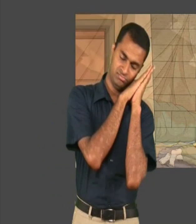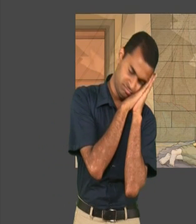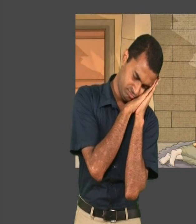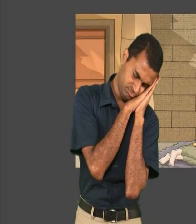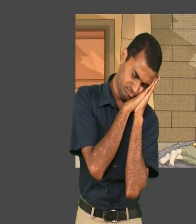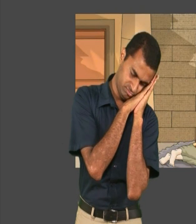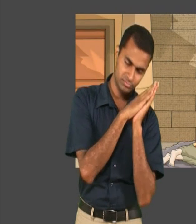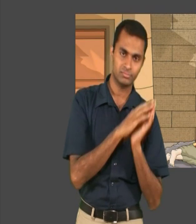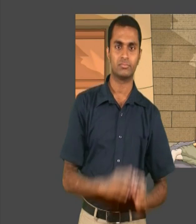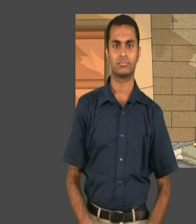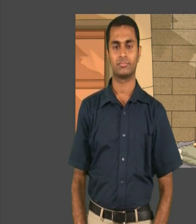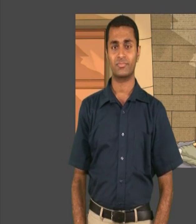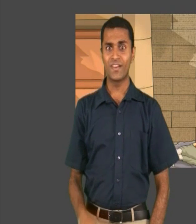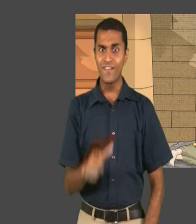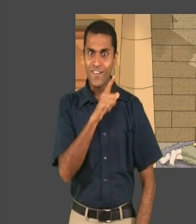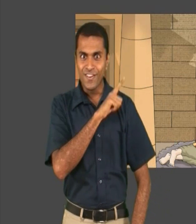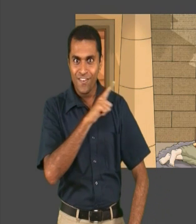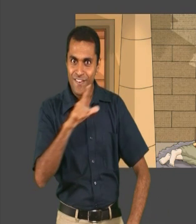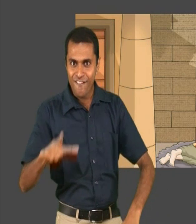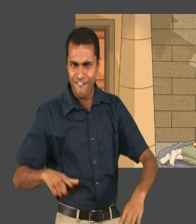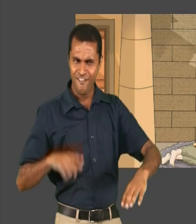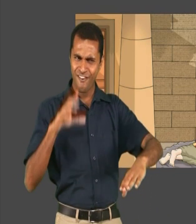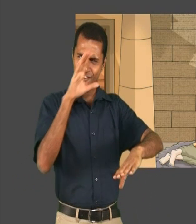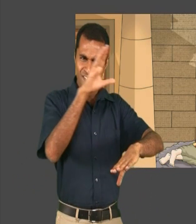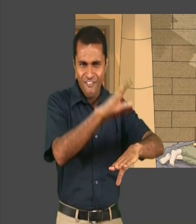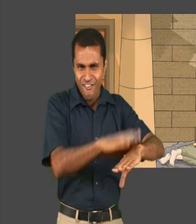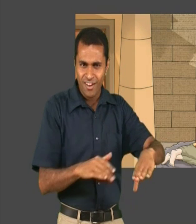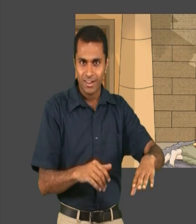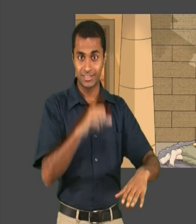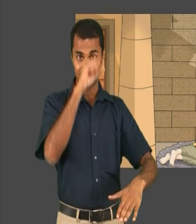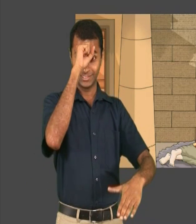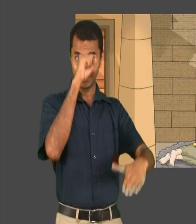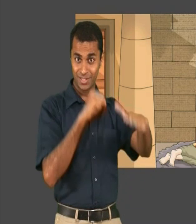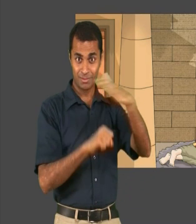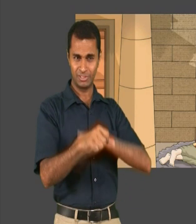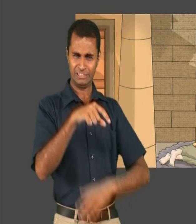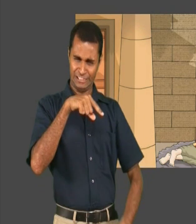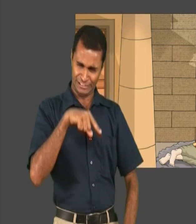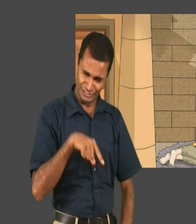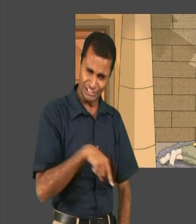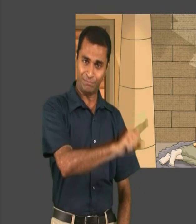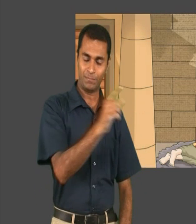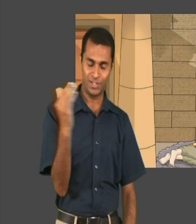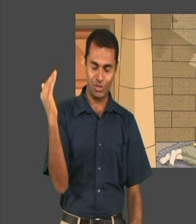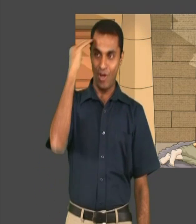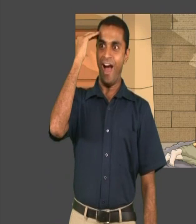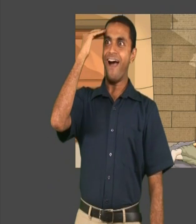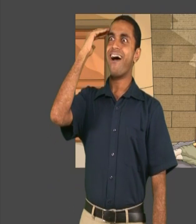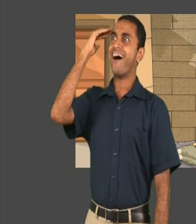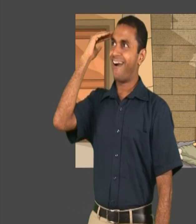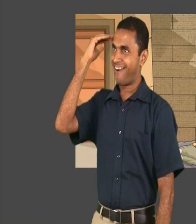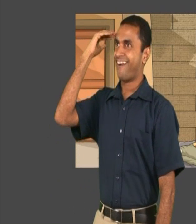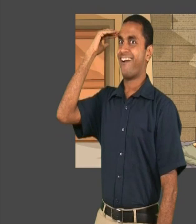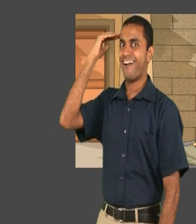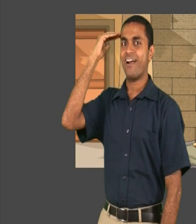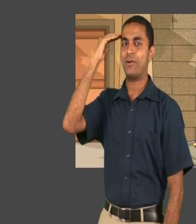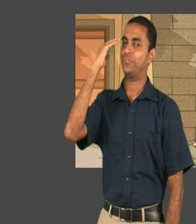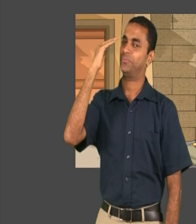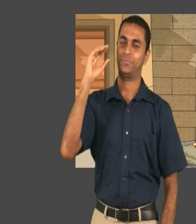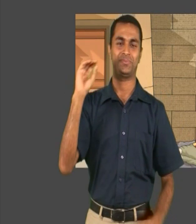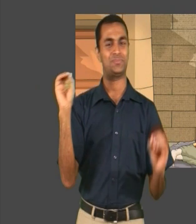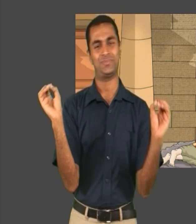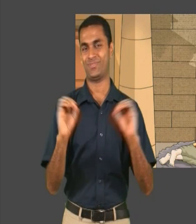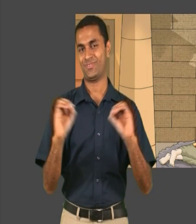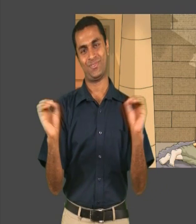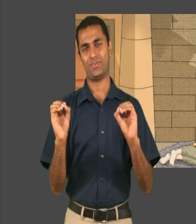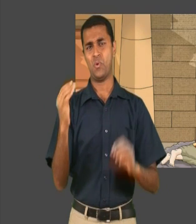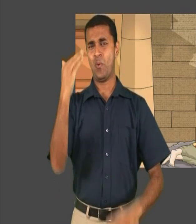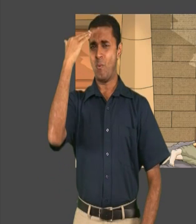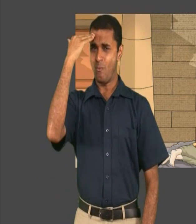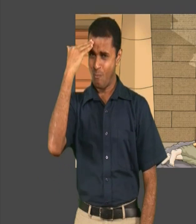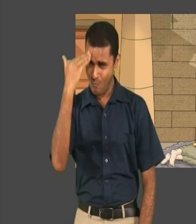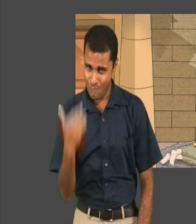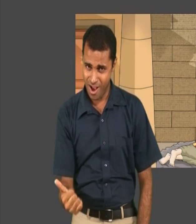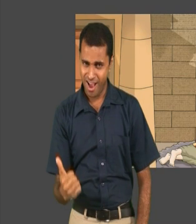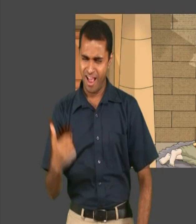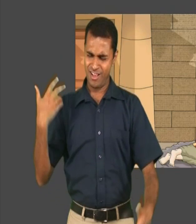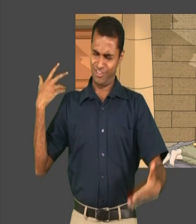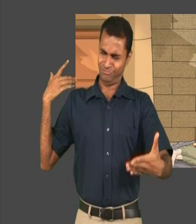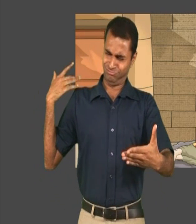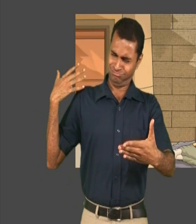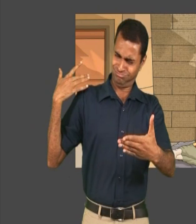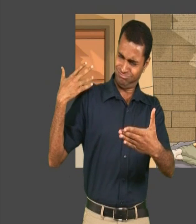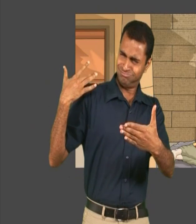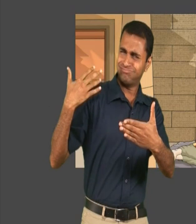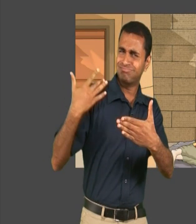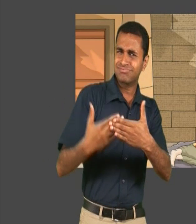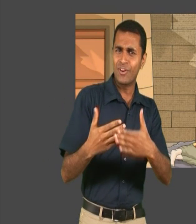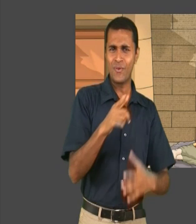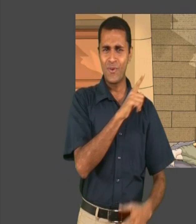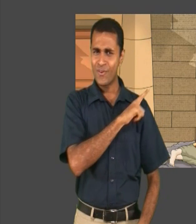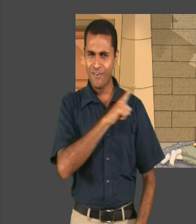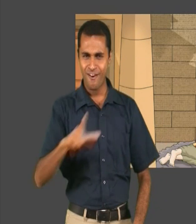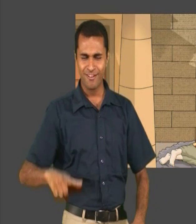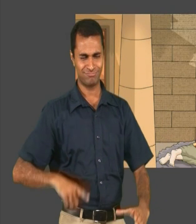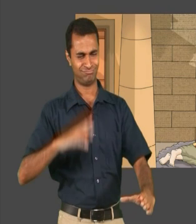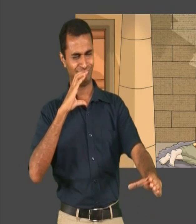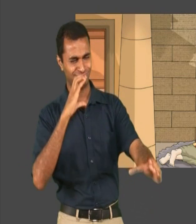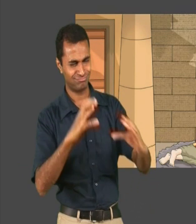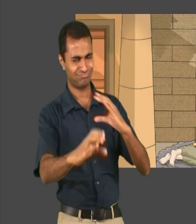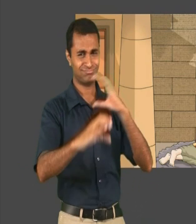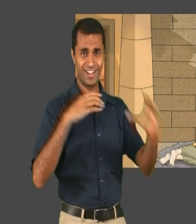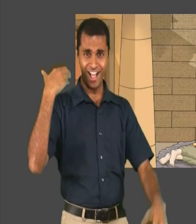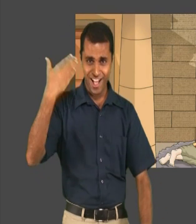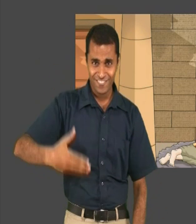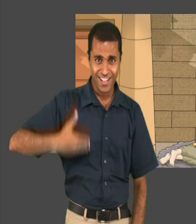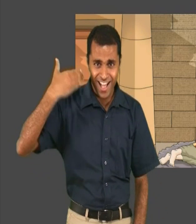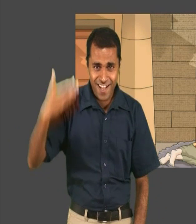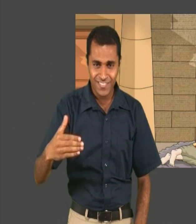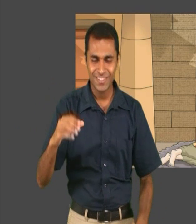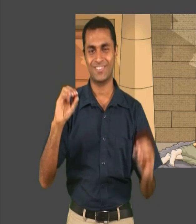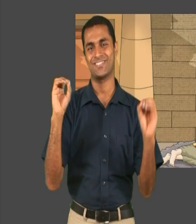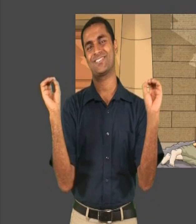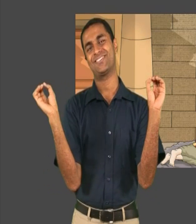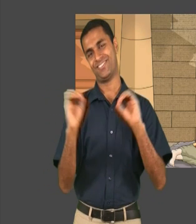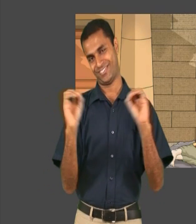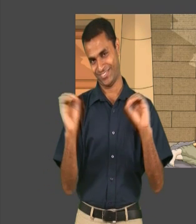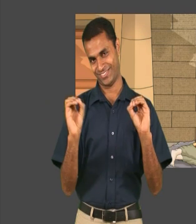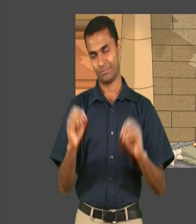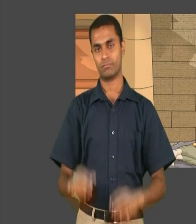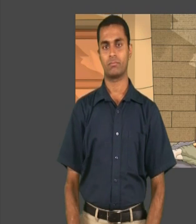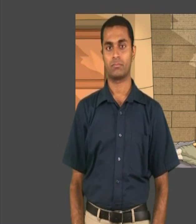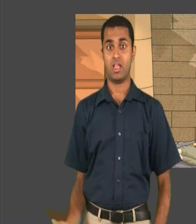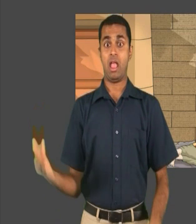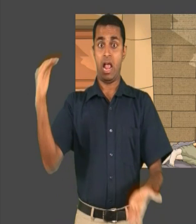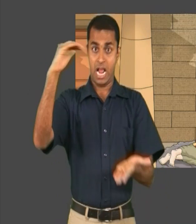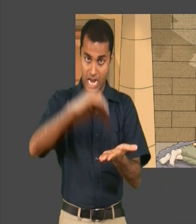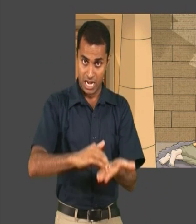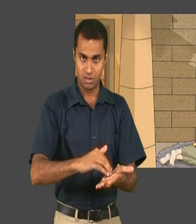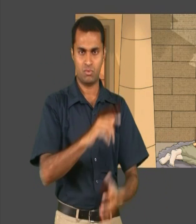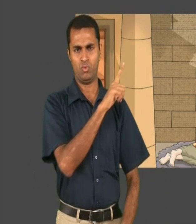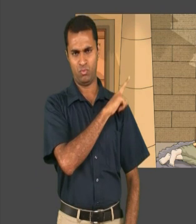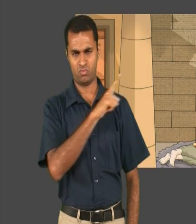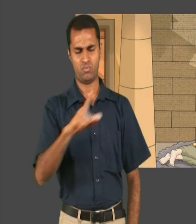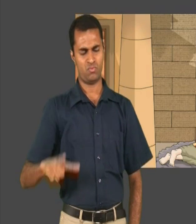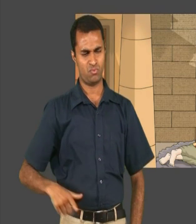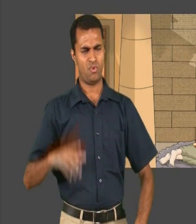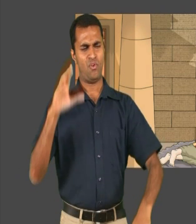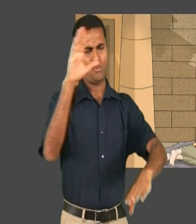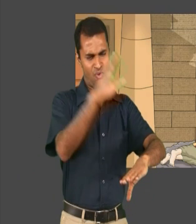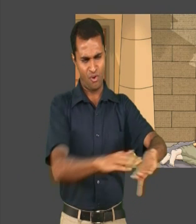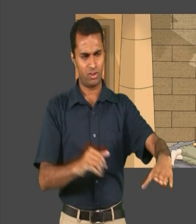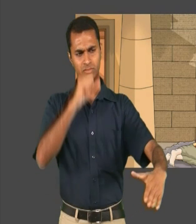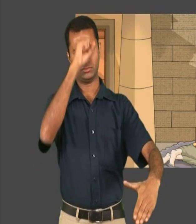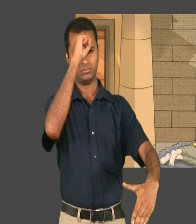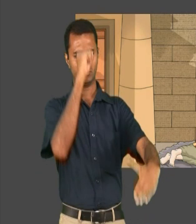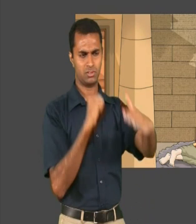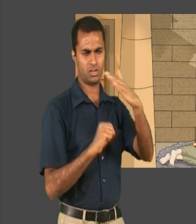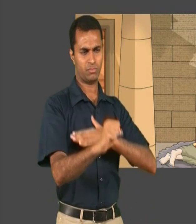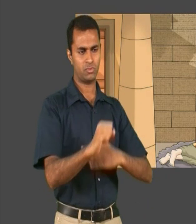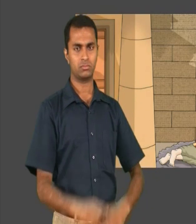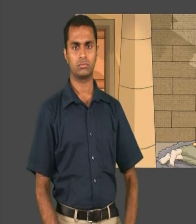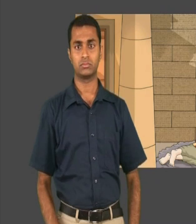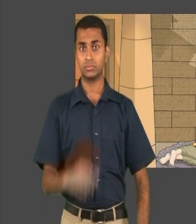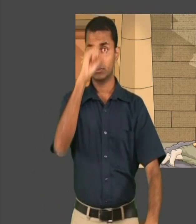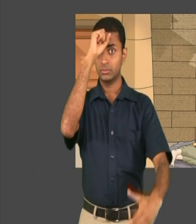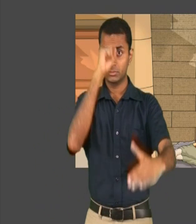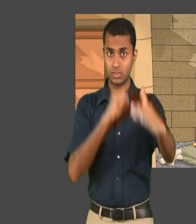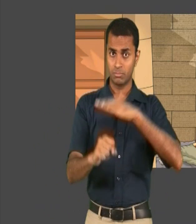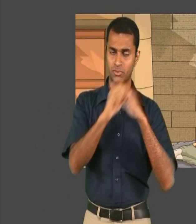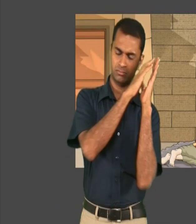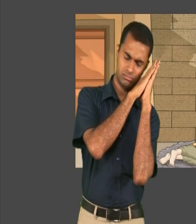Now Samuel did not yet know the LORD, because the word of the LORD had not yet been revealed to him.